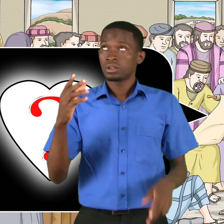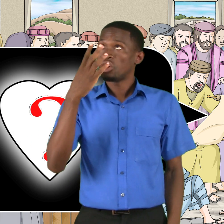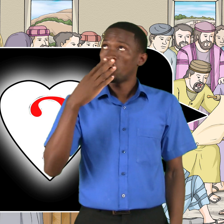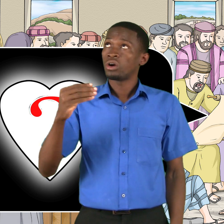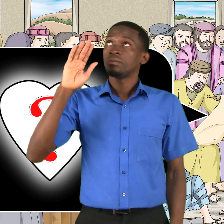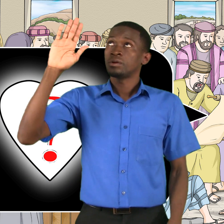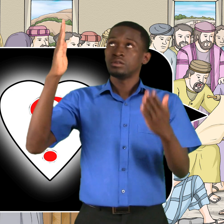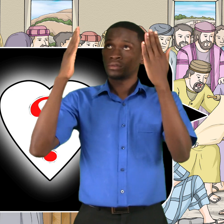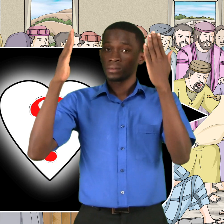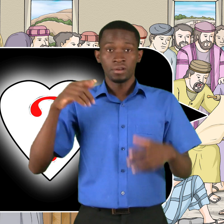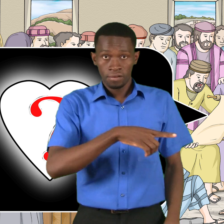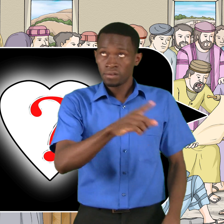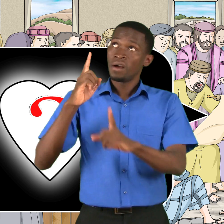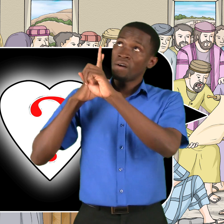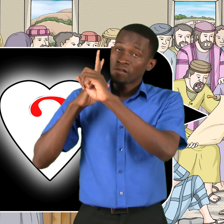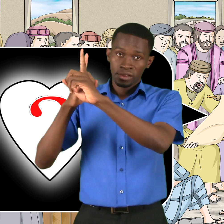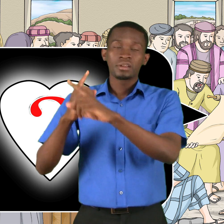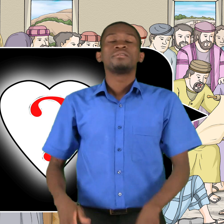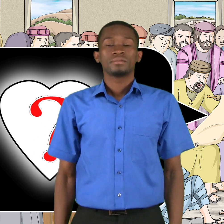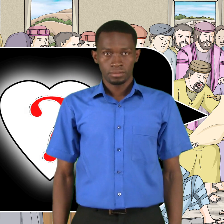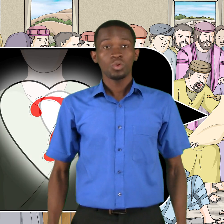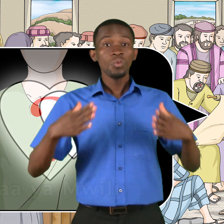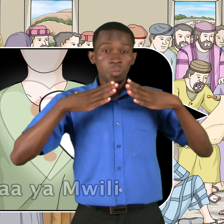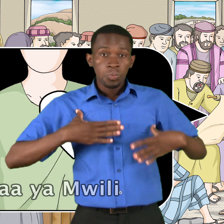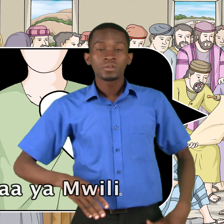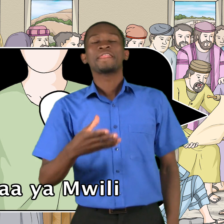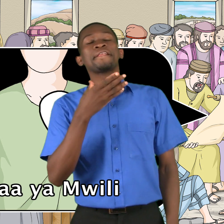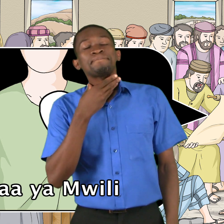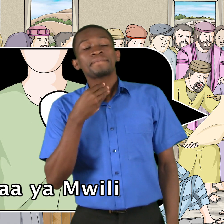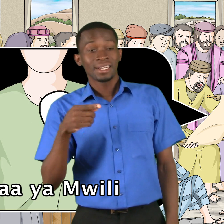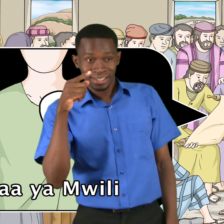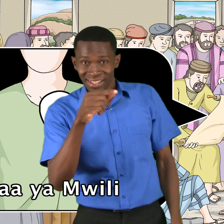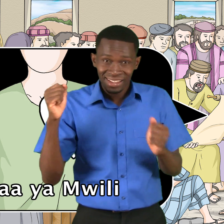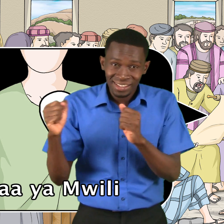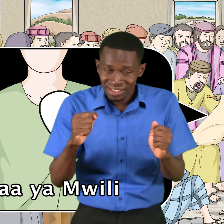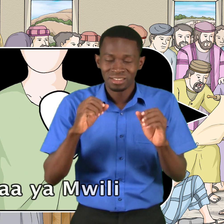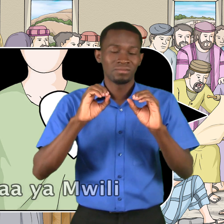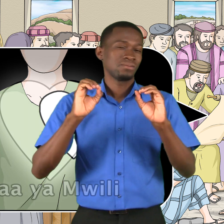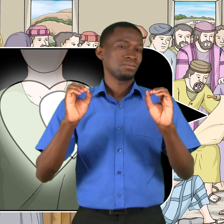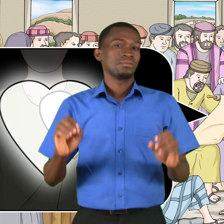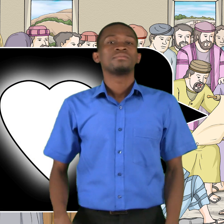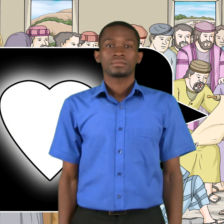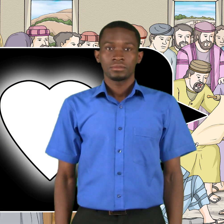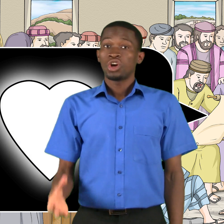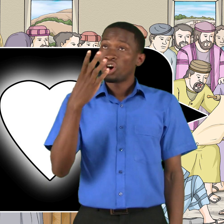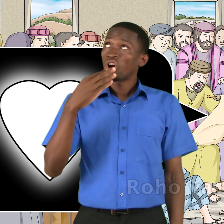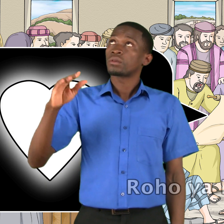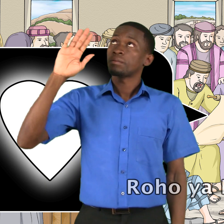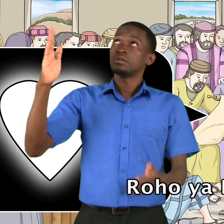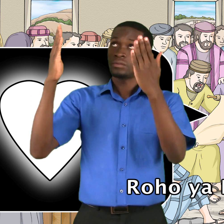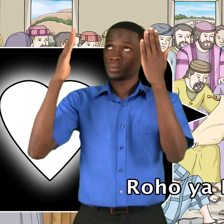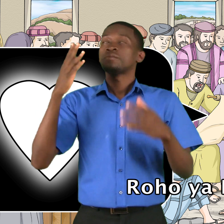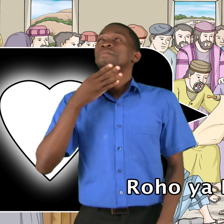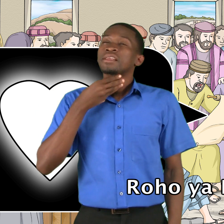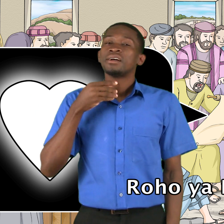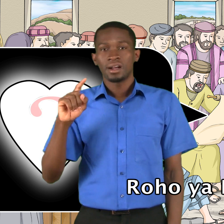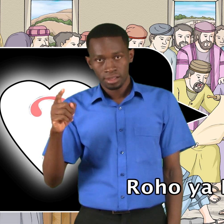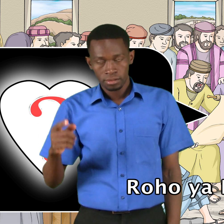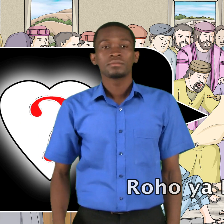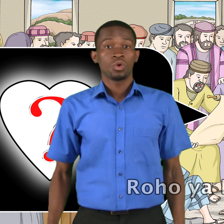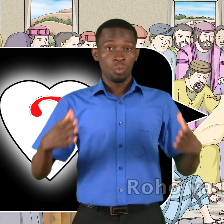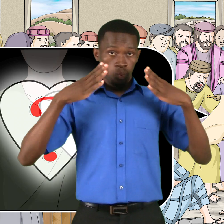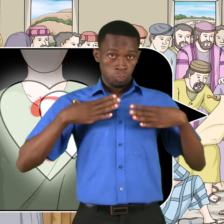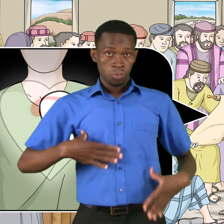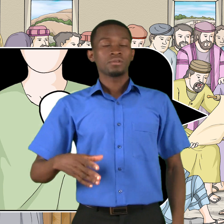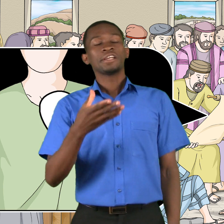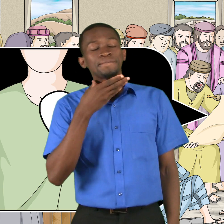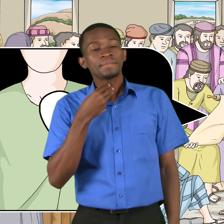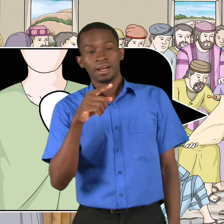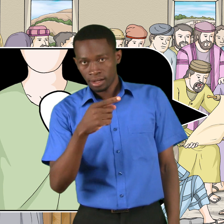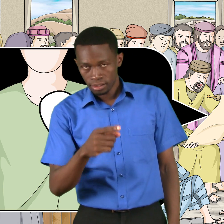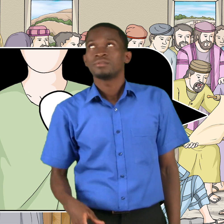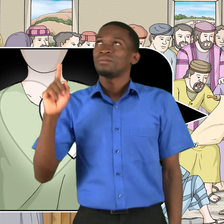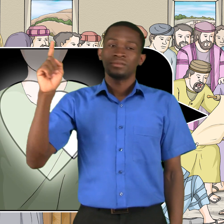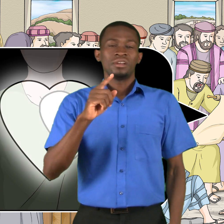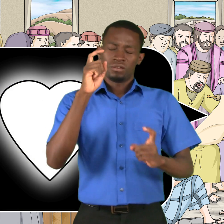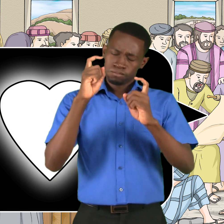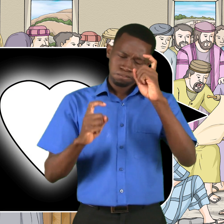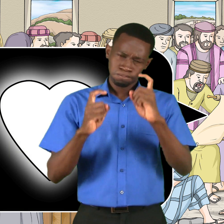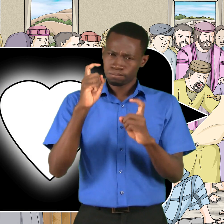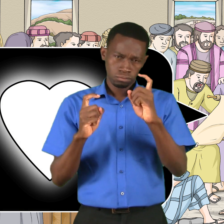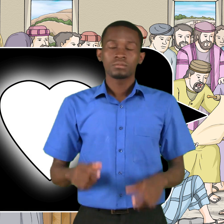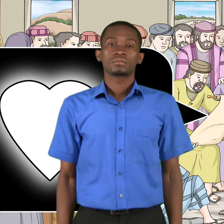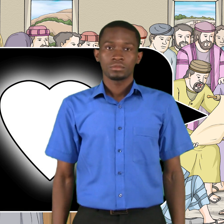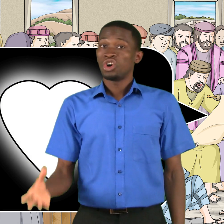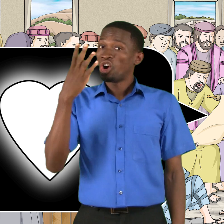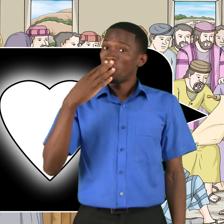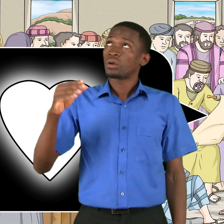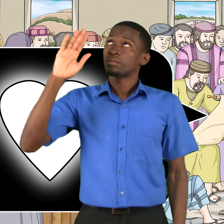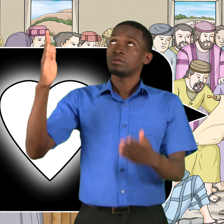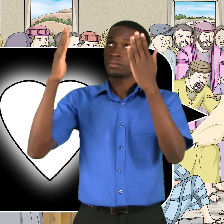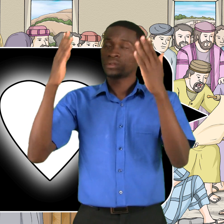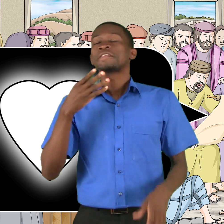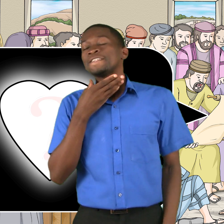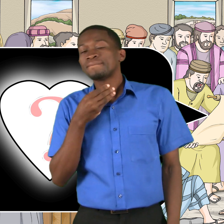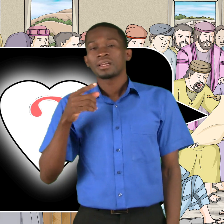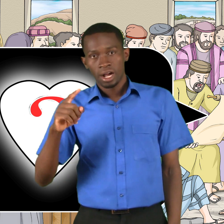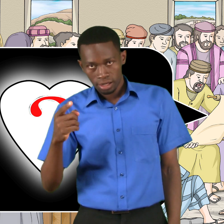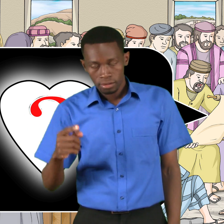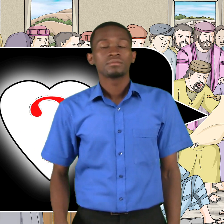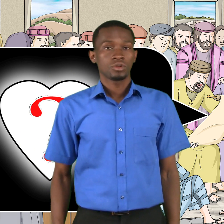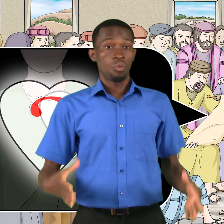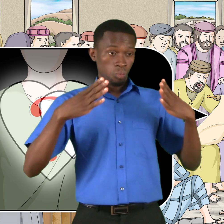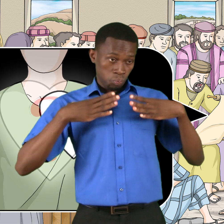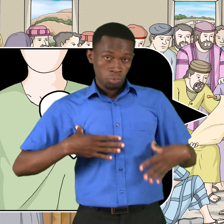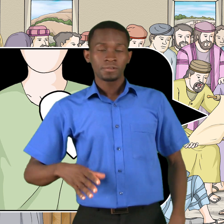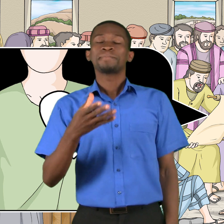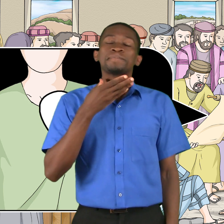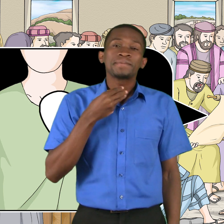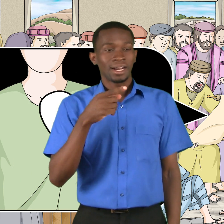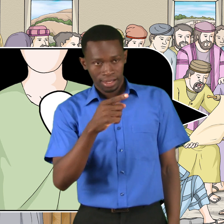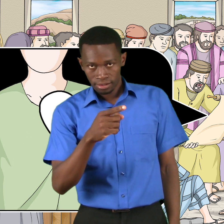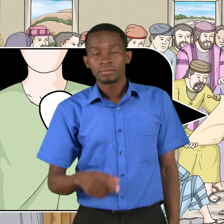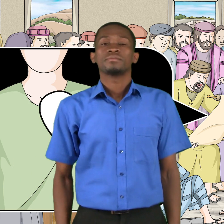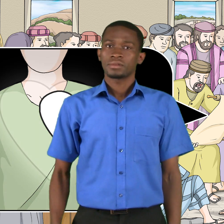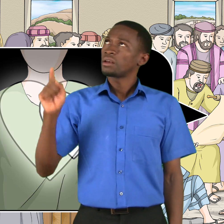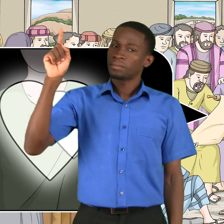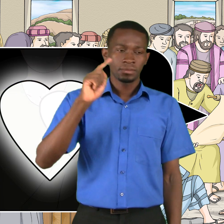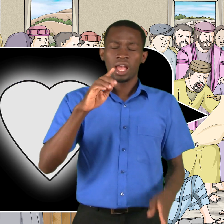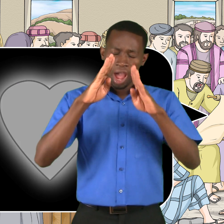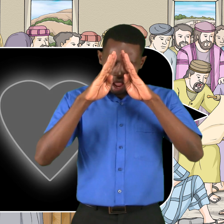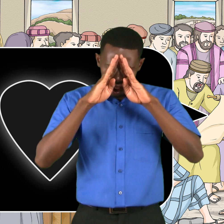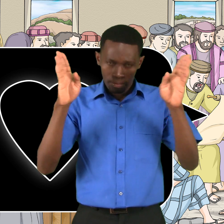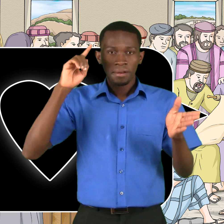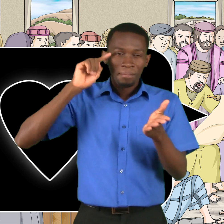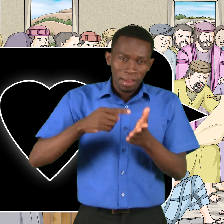For the flesh craves what is contrary to the Spirit, and the Spirit what is contrary to the flesh.